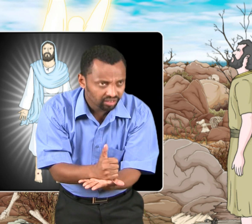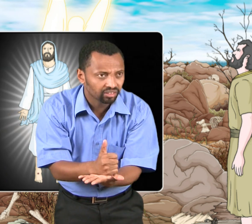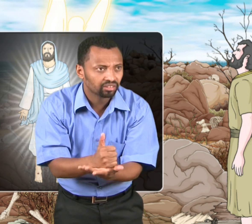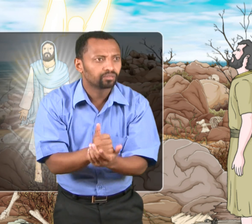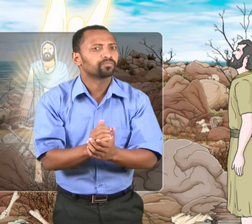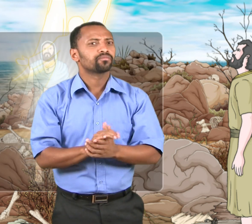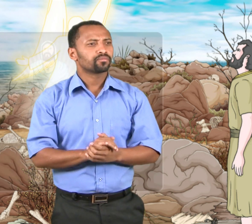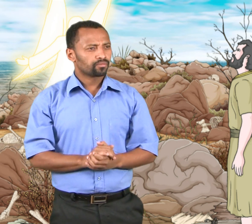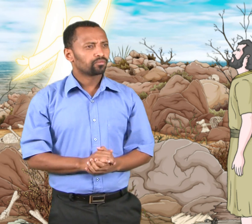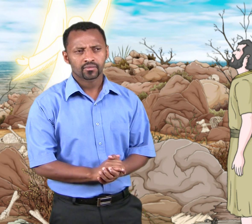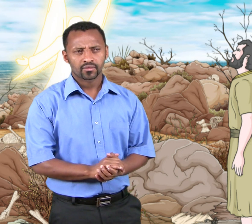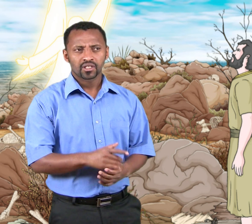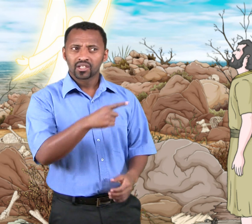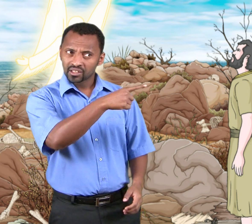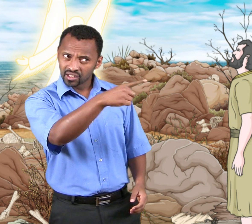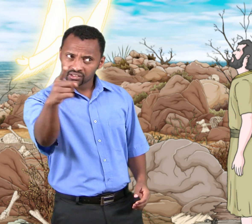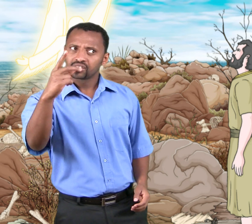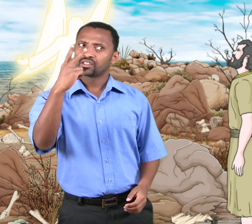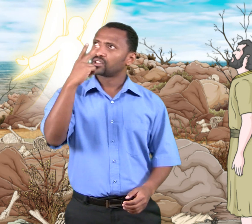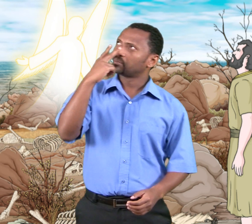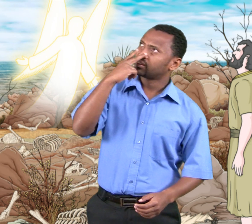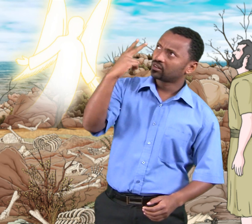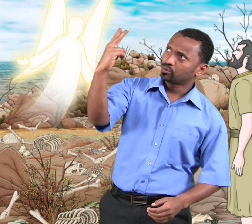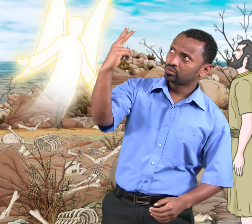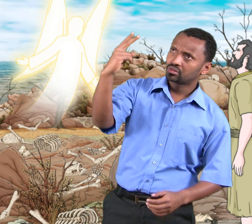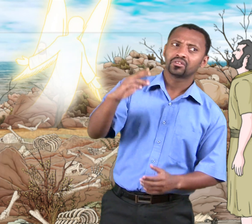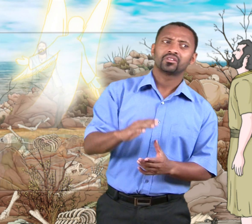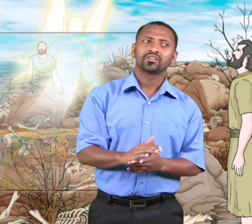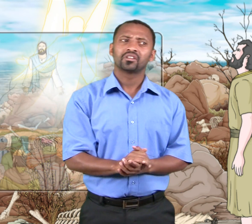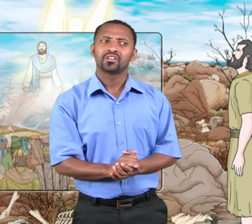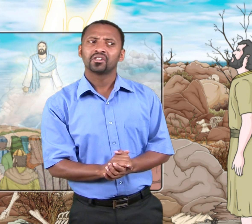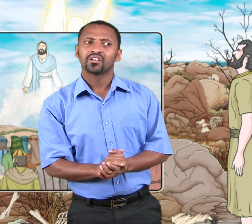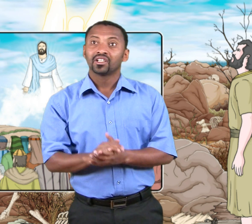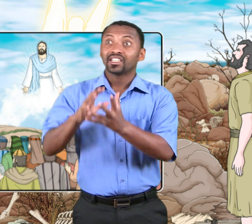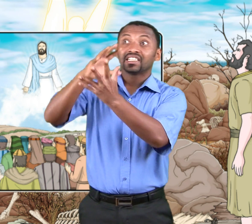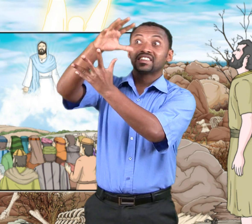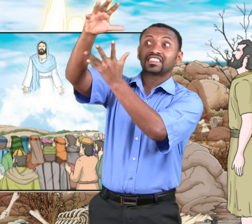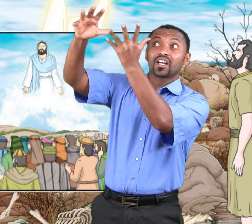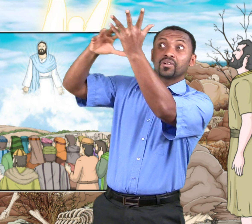Amen.